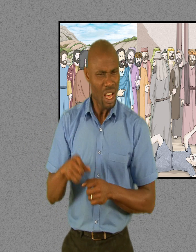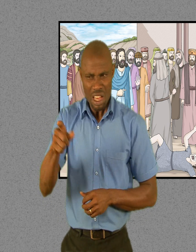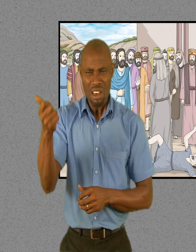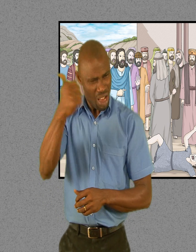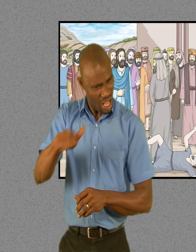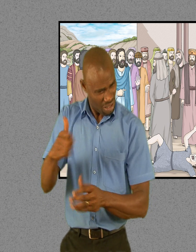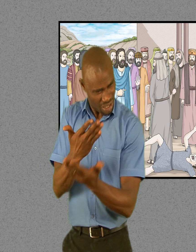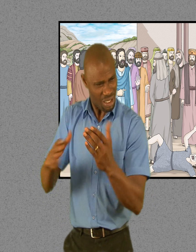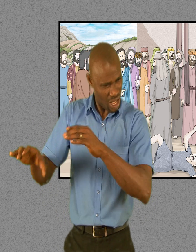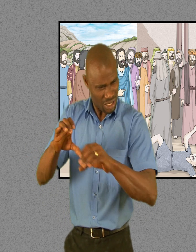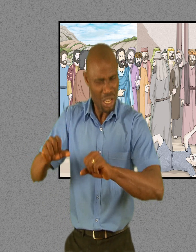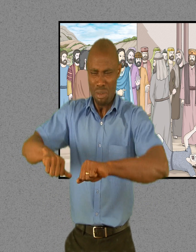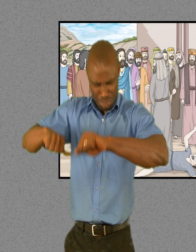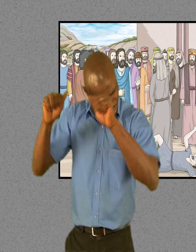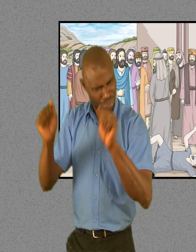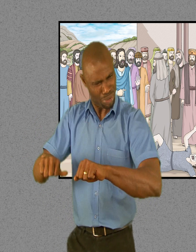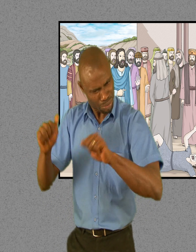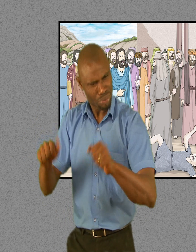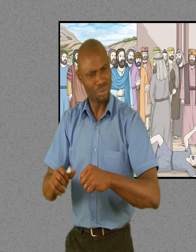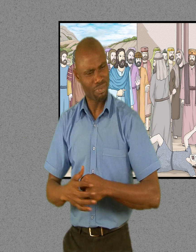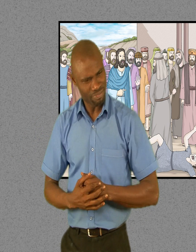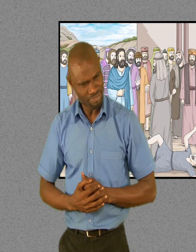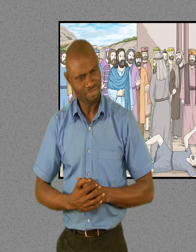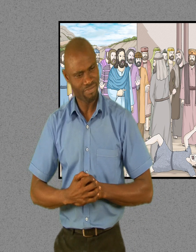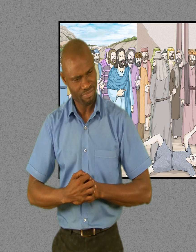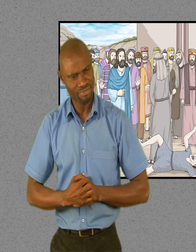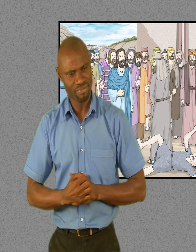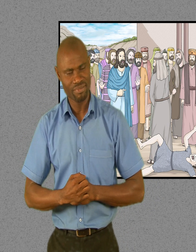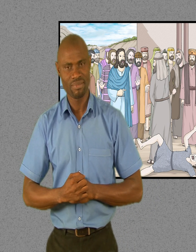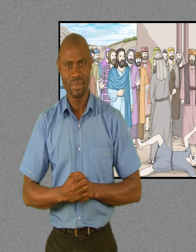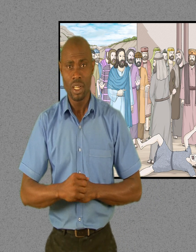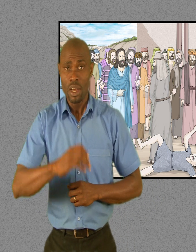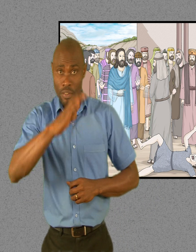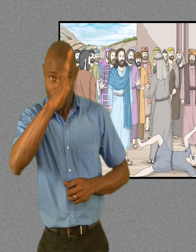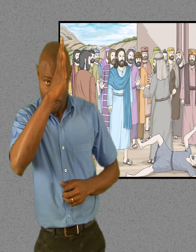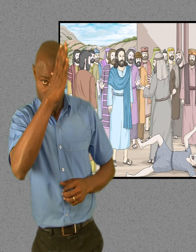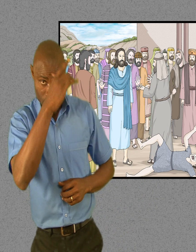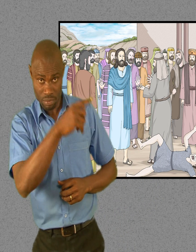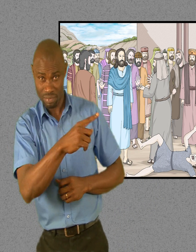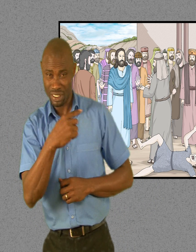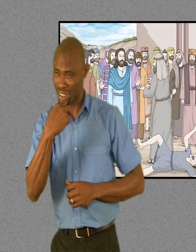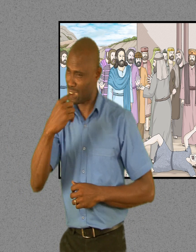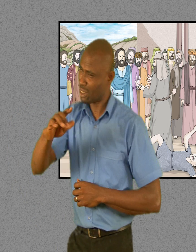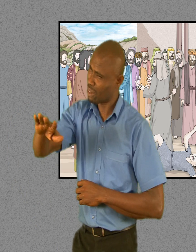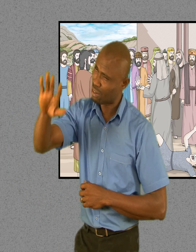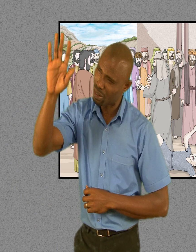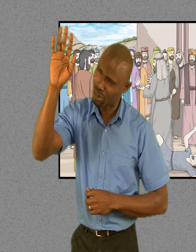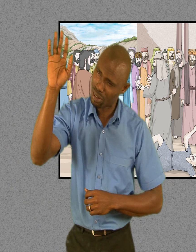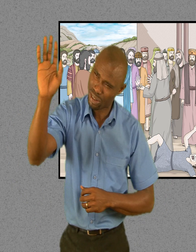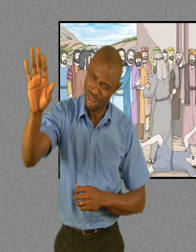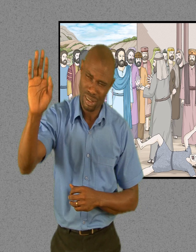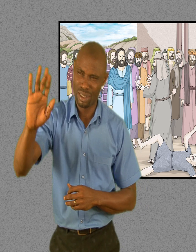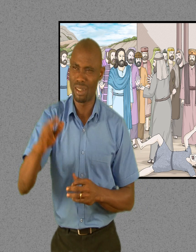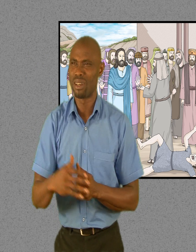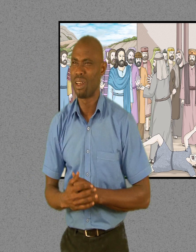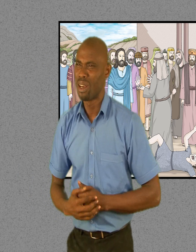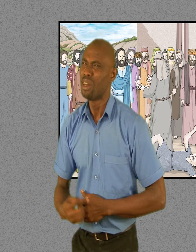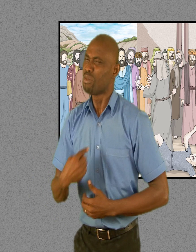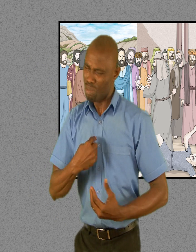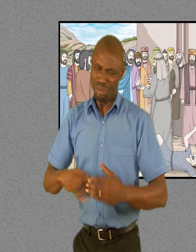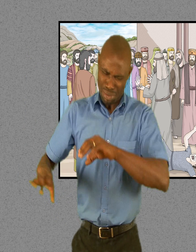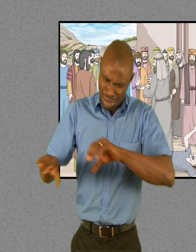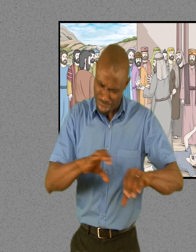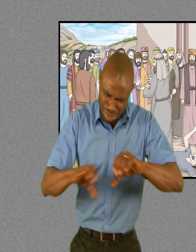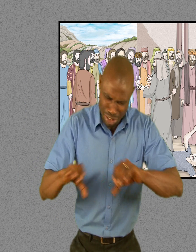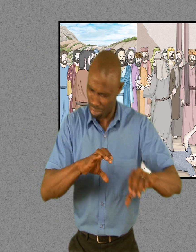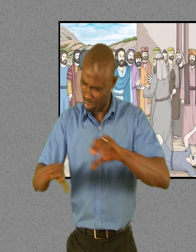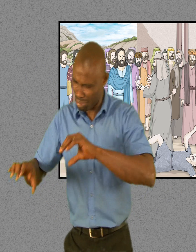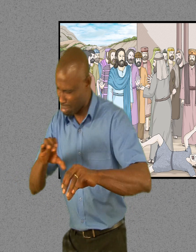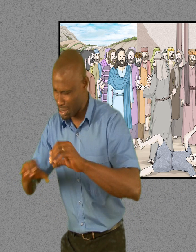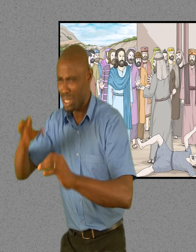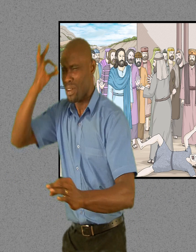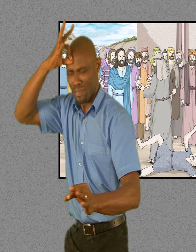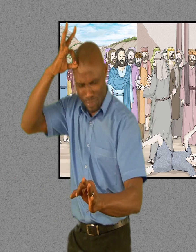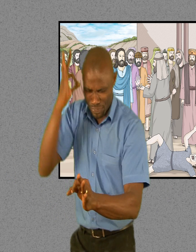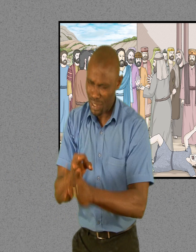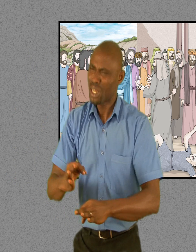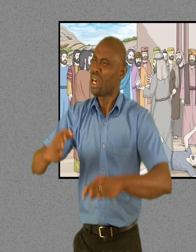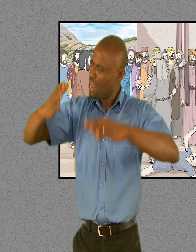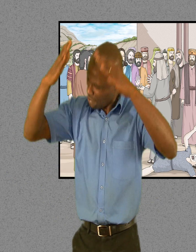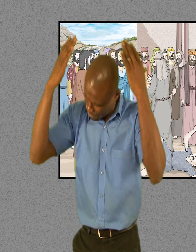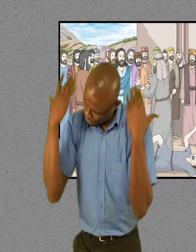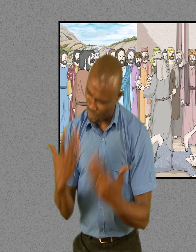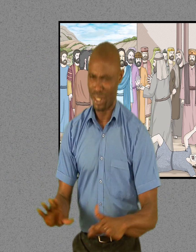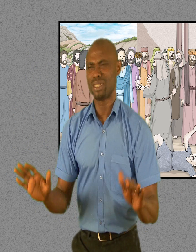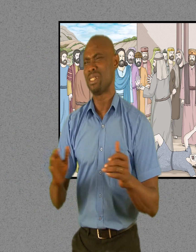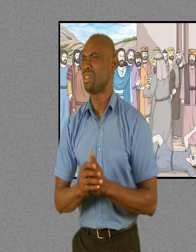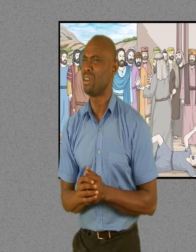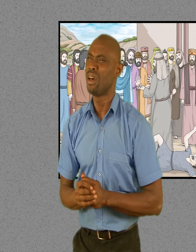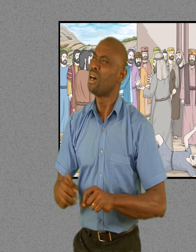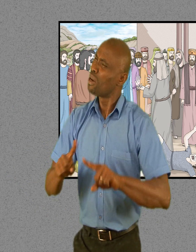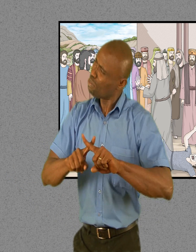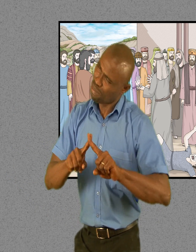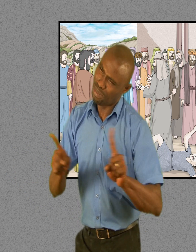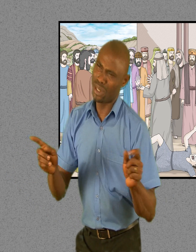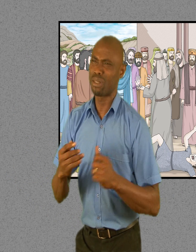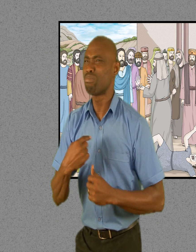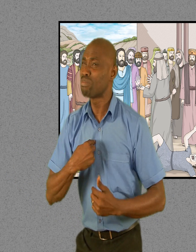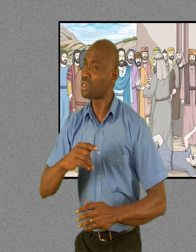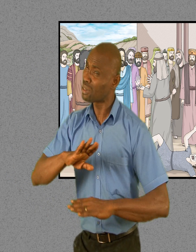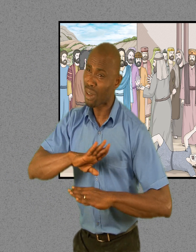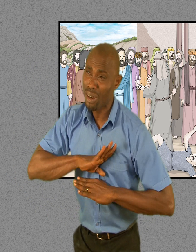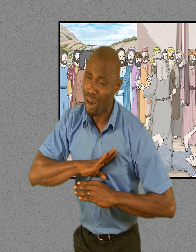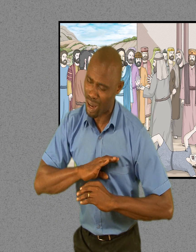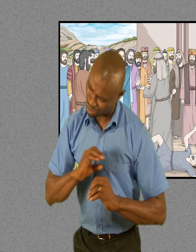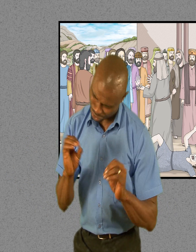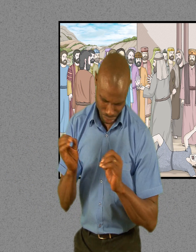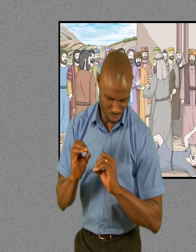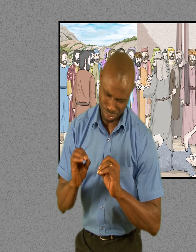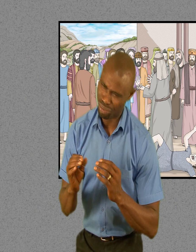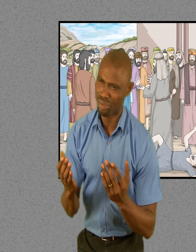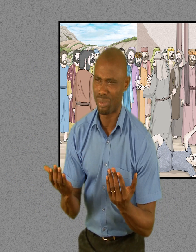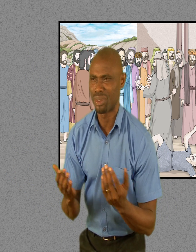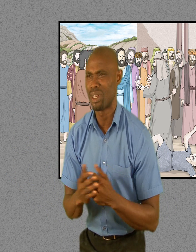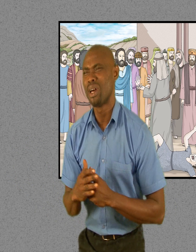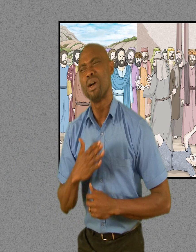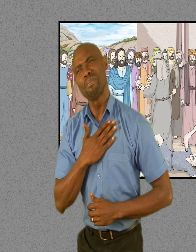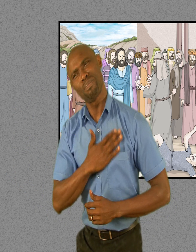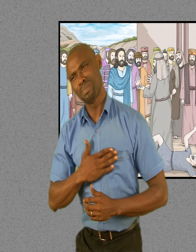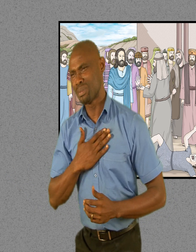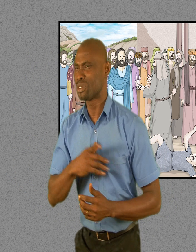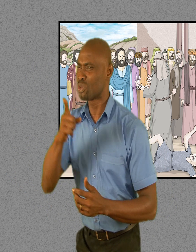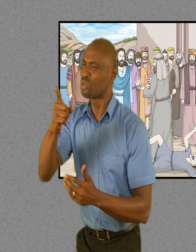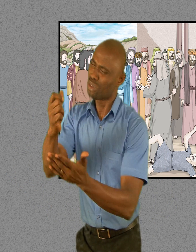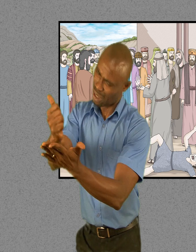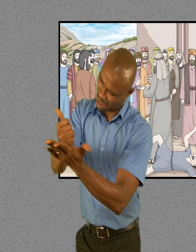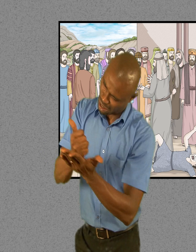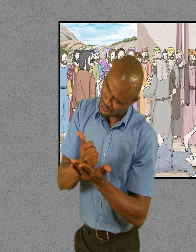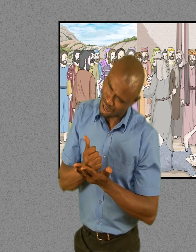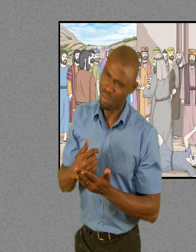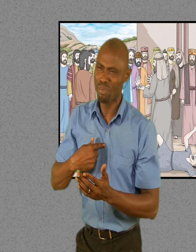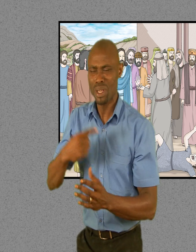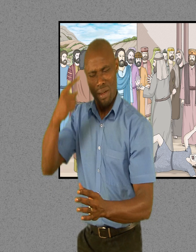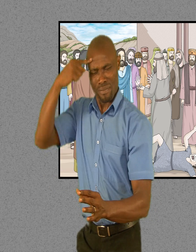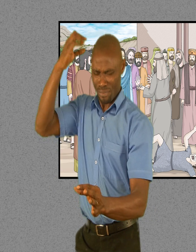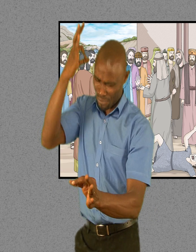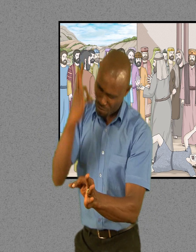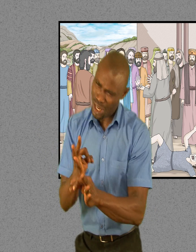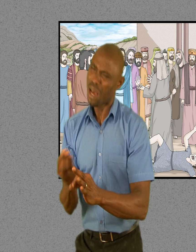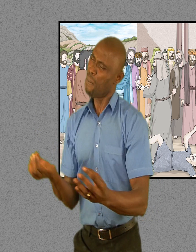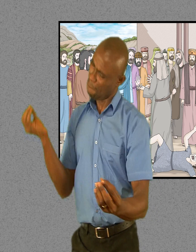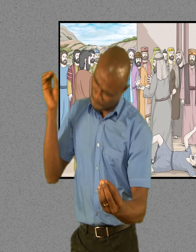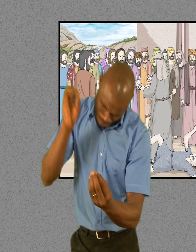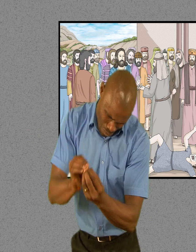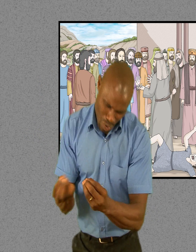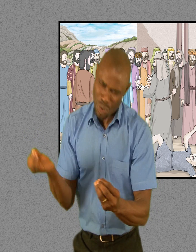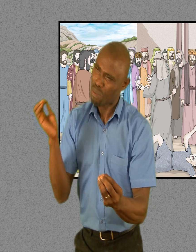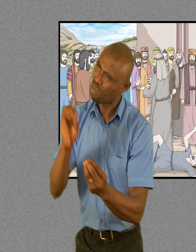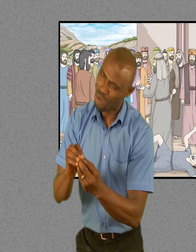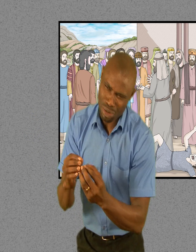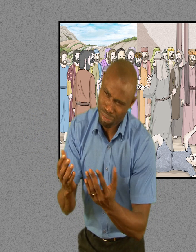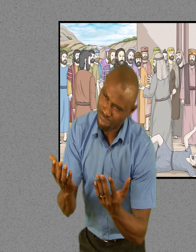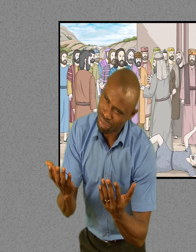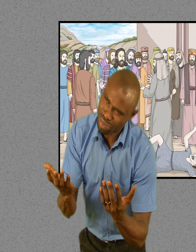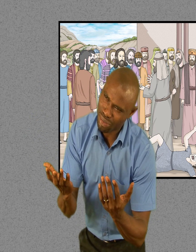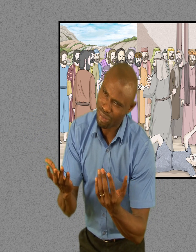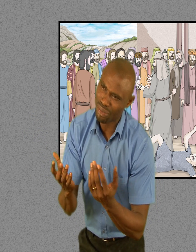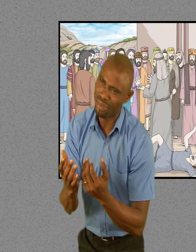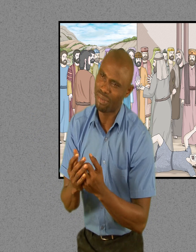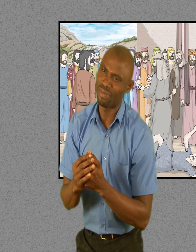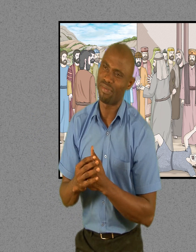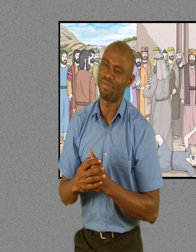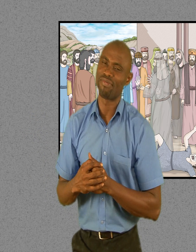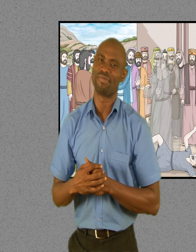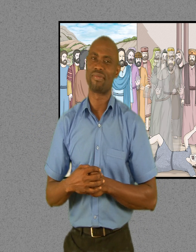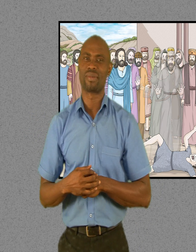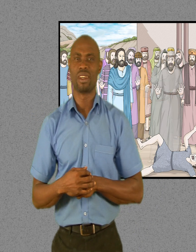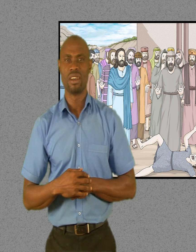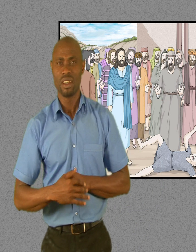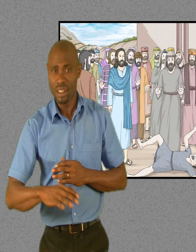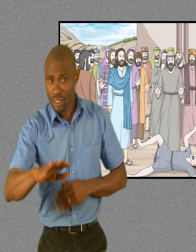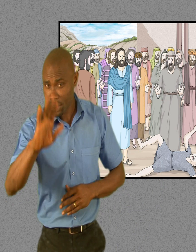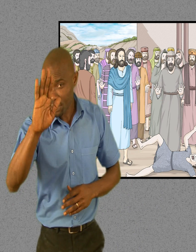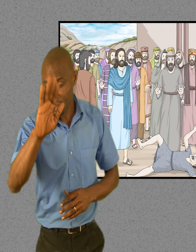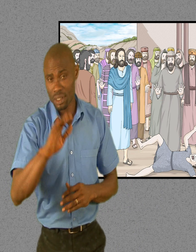Immediately the boy’s father cried out, “I do believe; help my unbelief!”